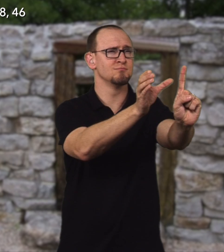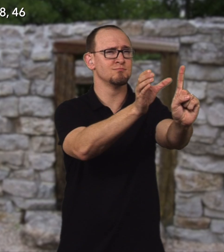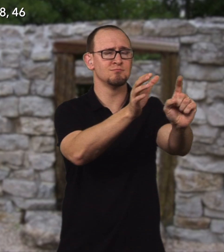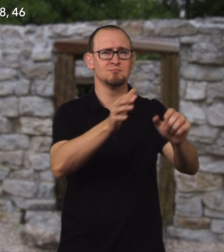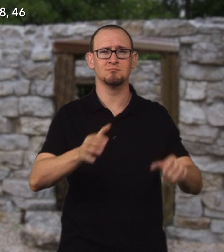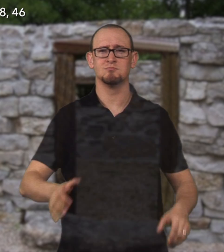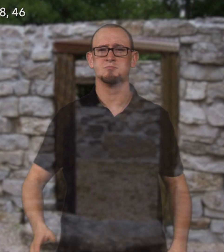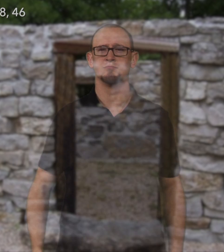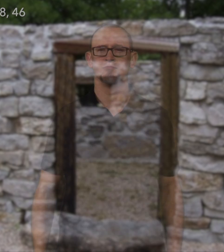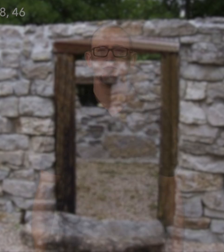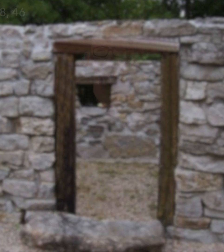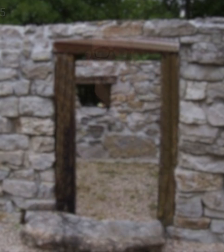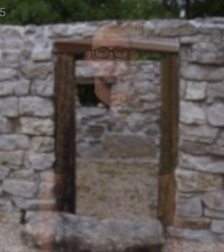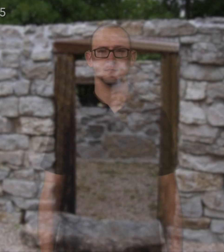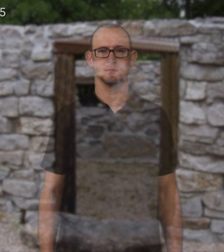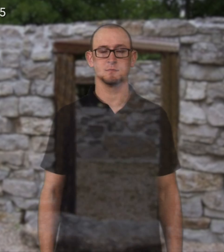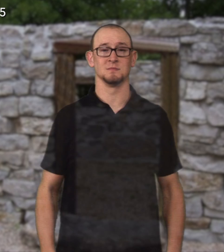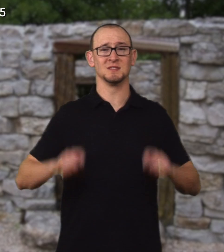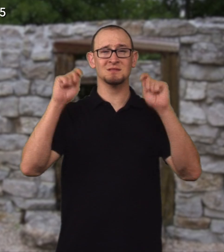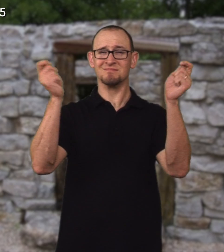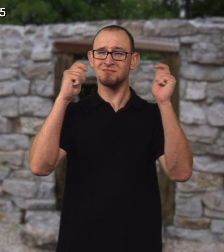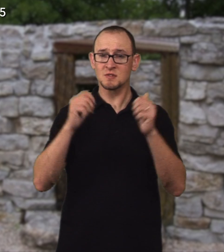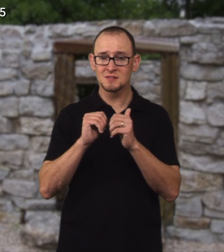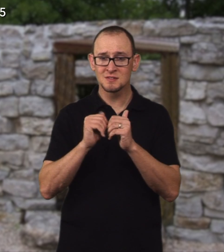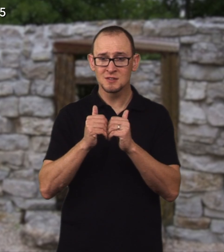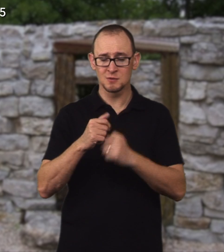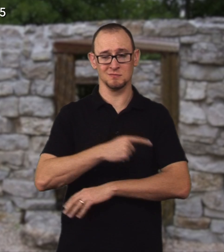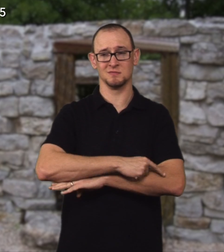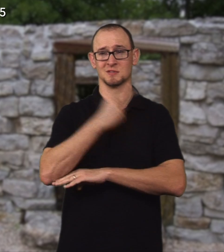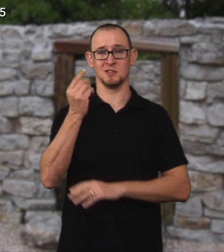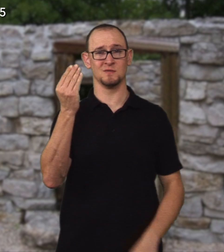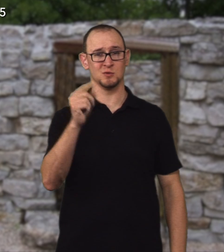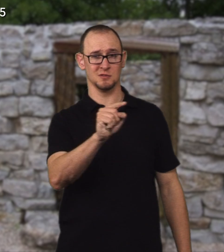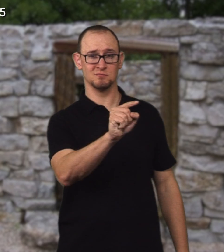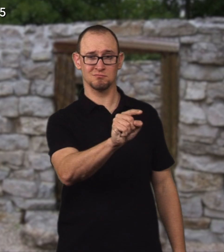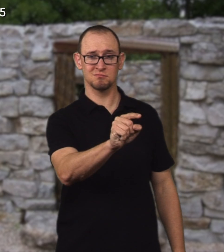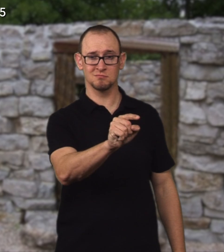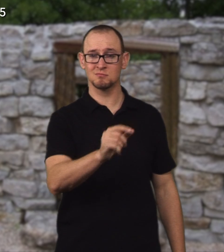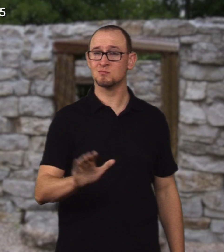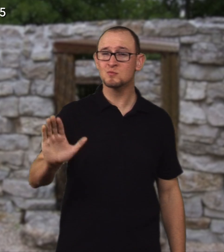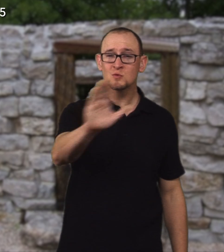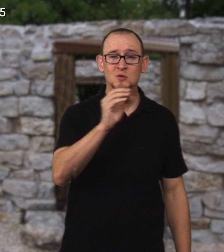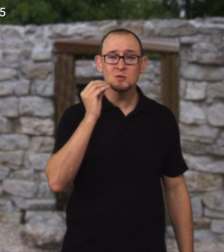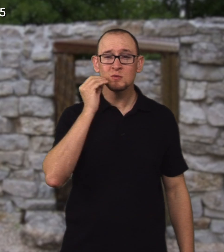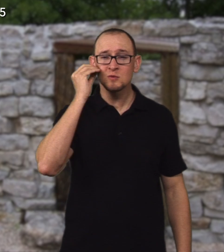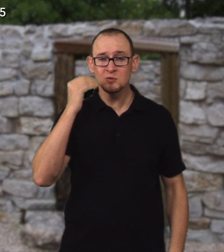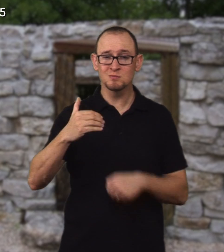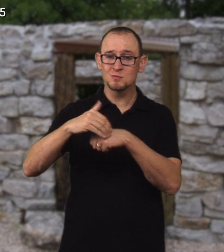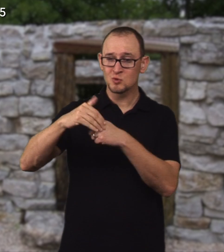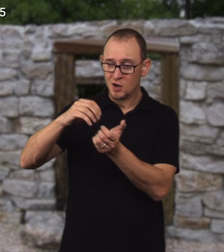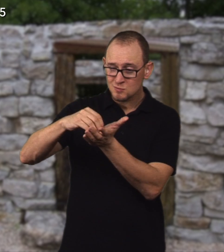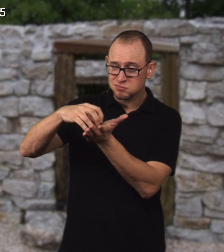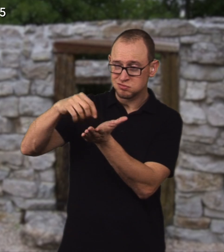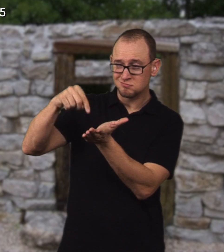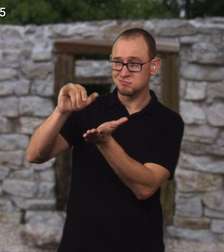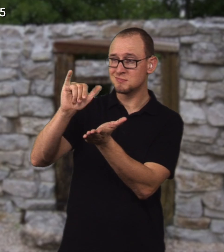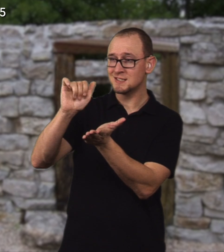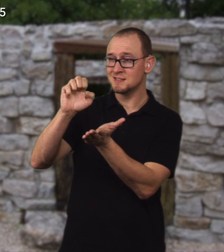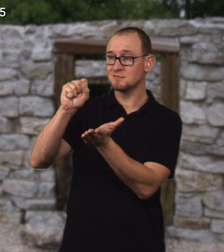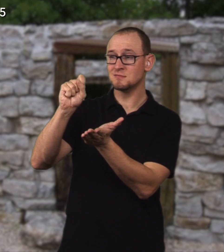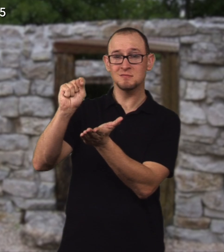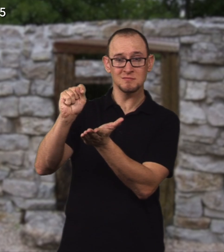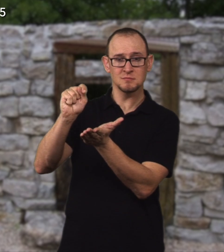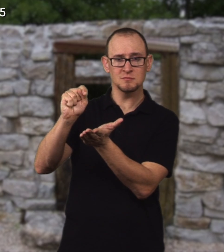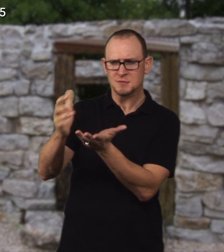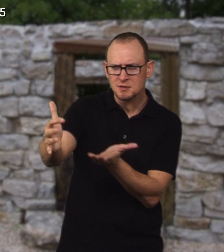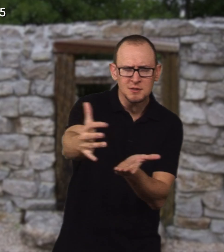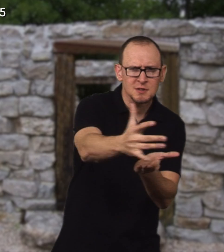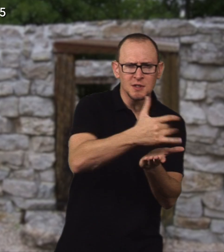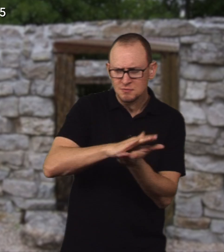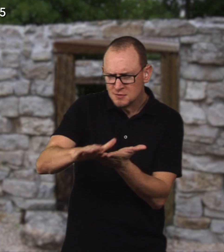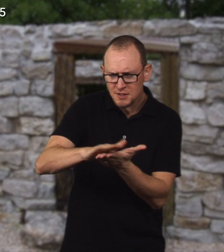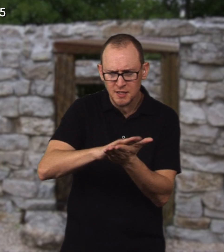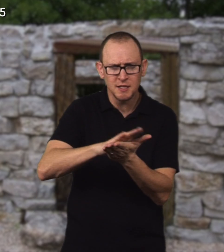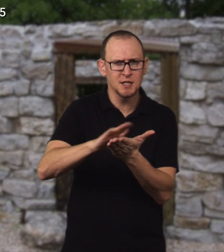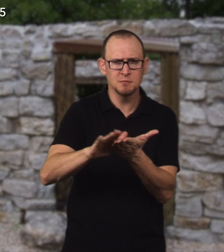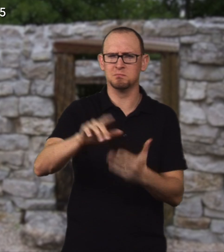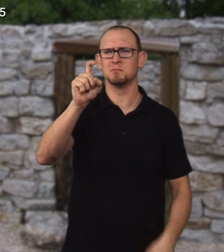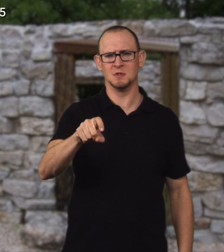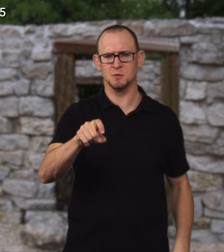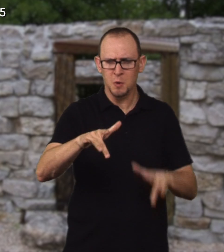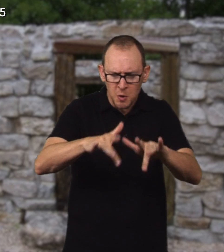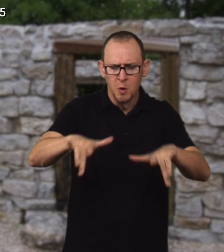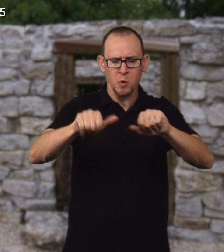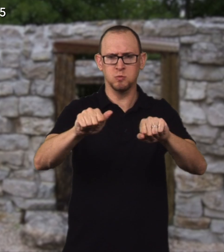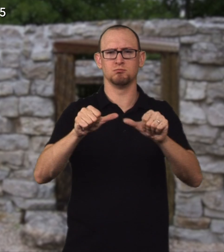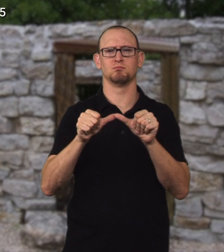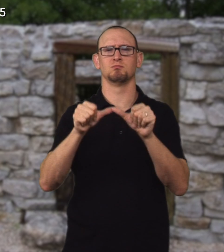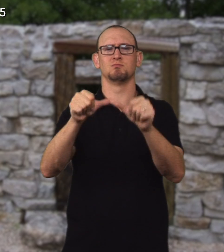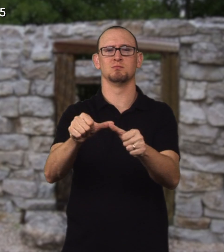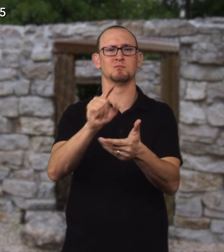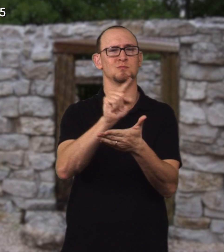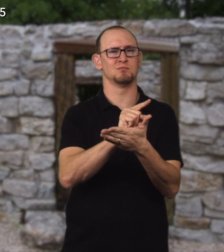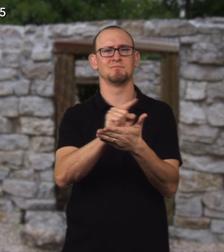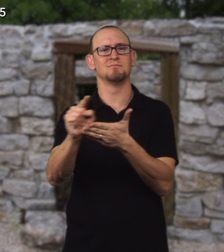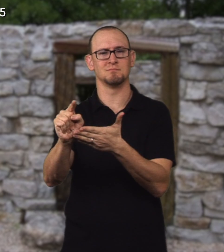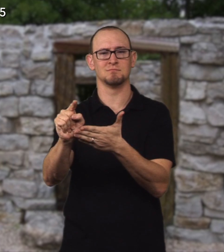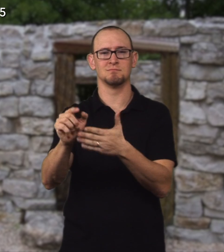For seven days you must eat unleavened bread. On the first day you are to remove the leaven from your houses.